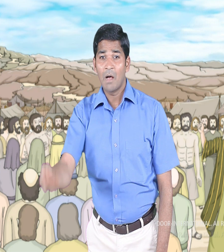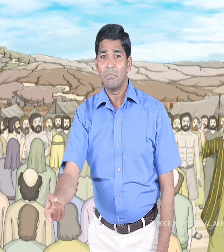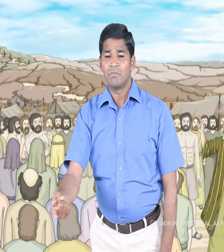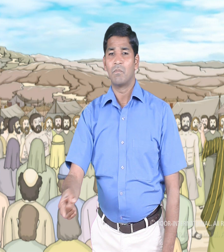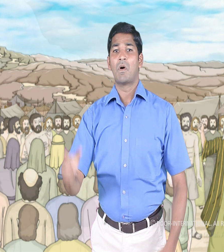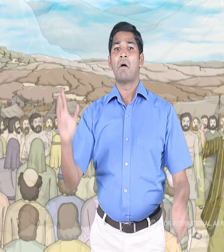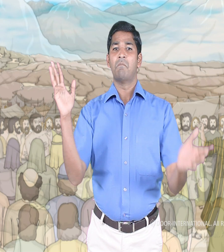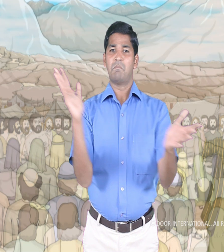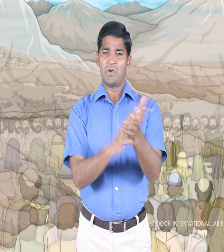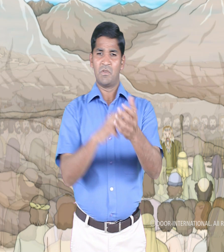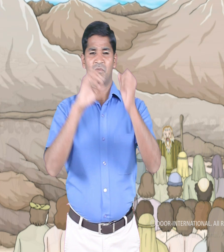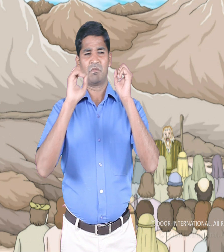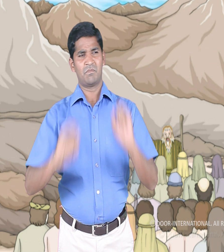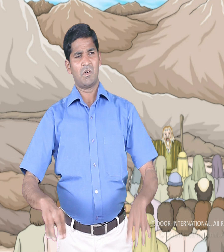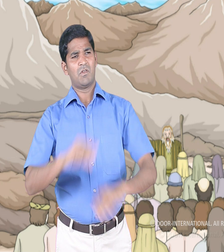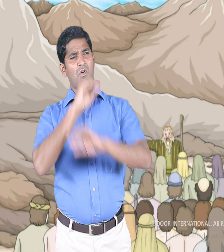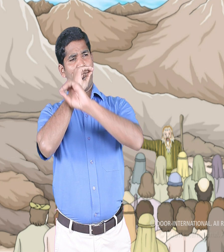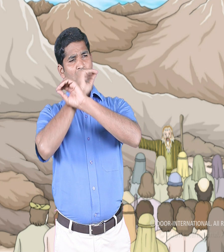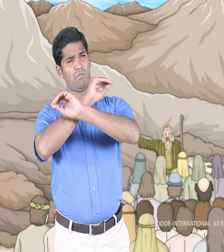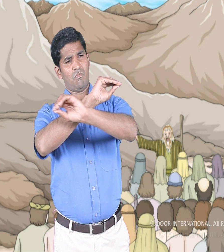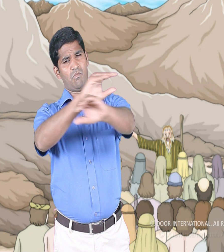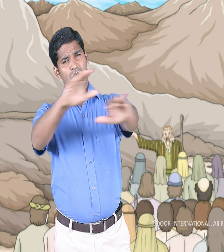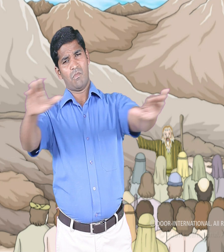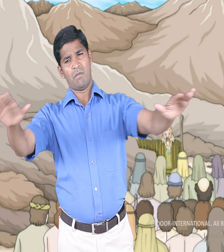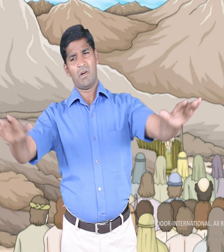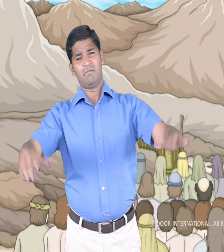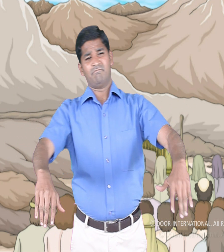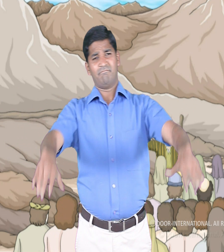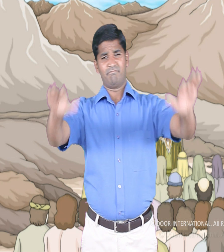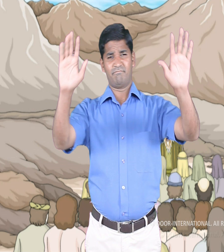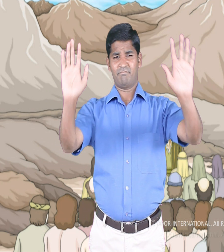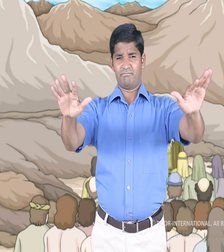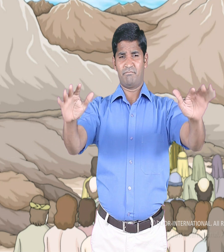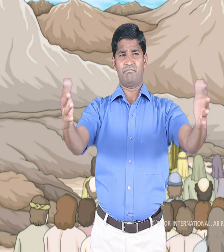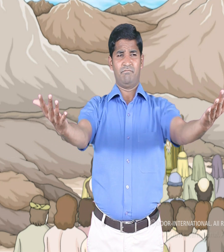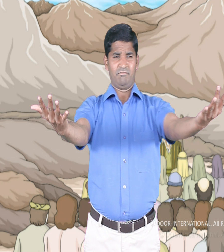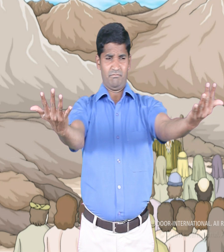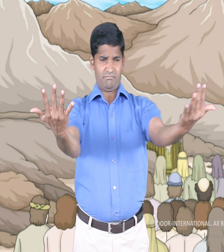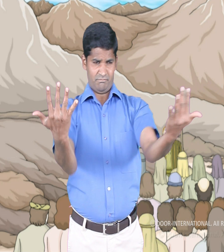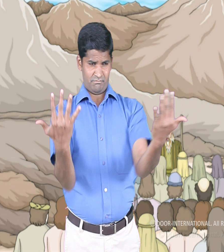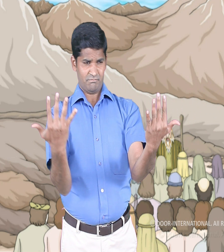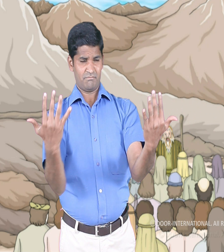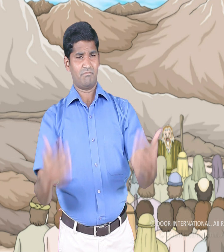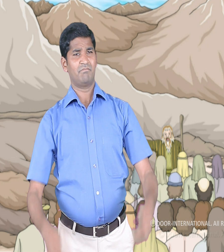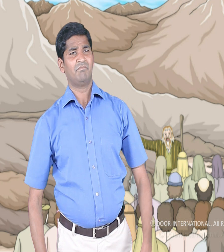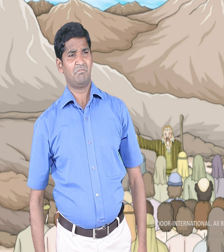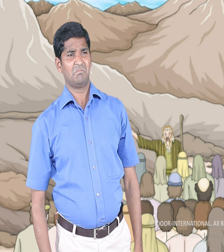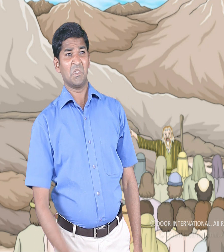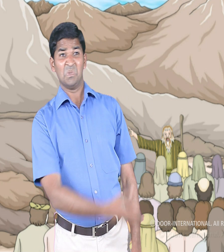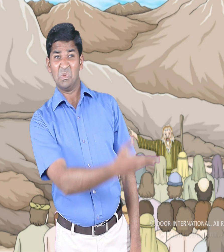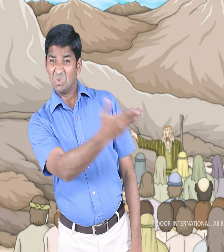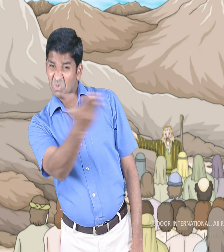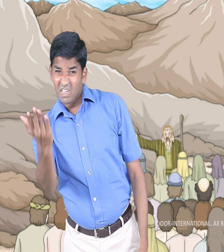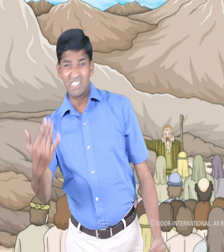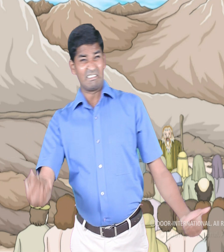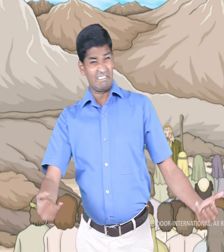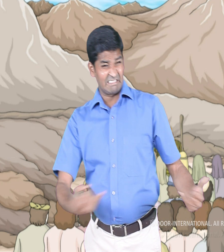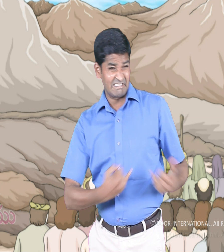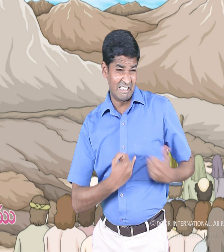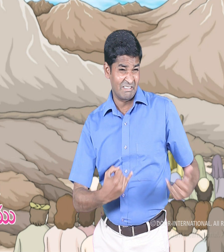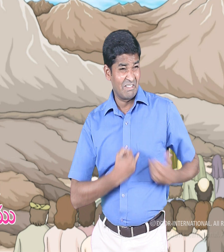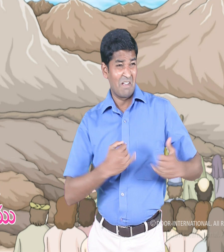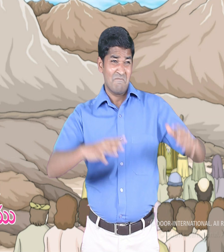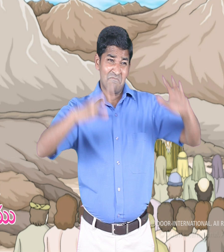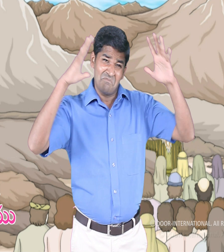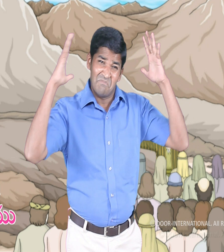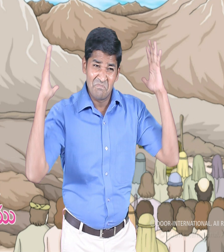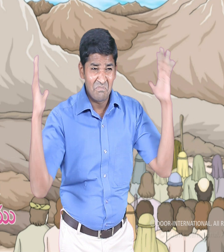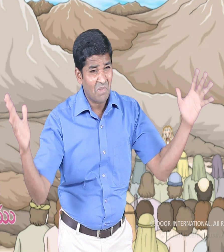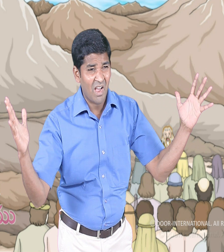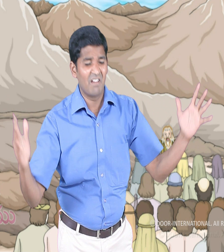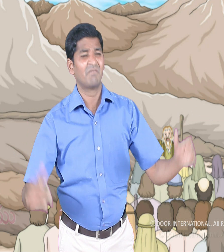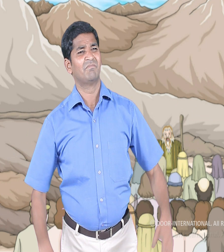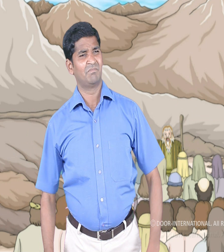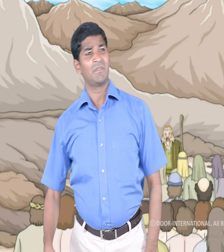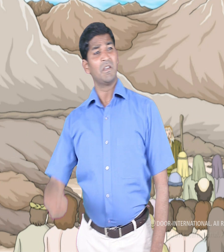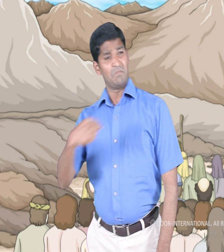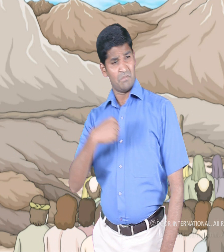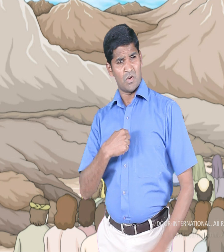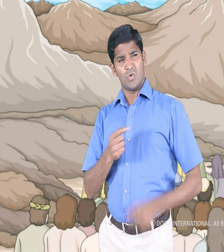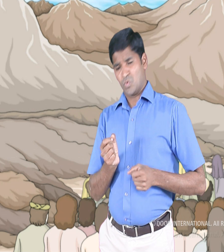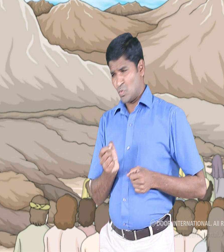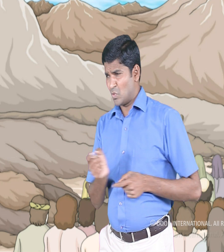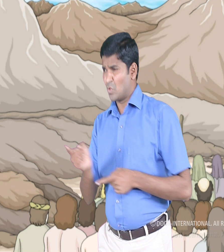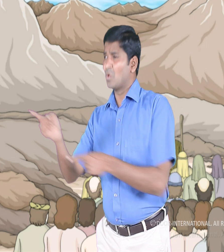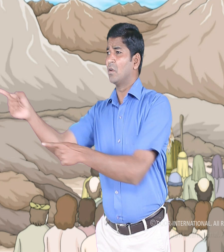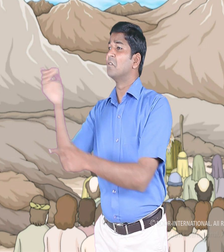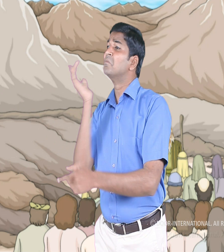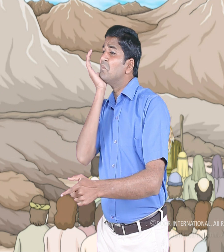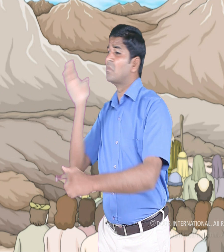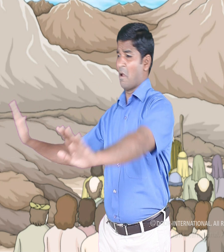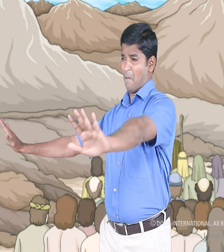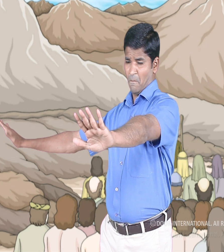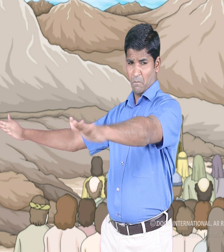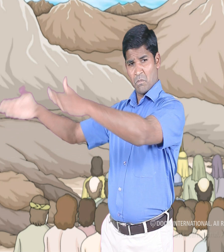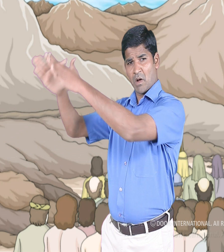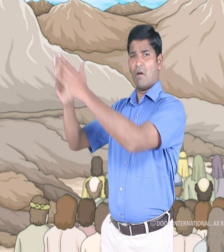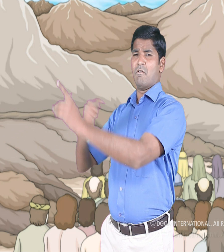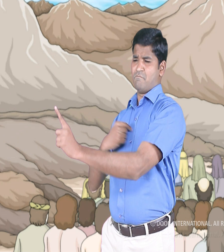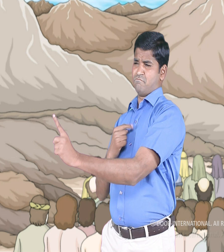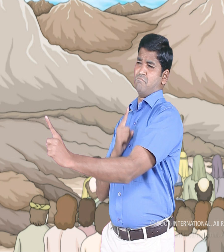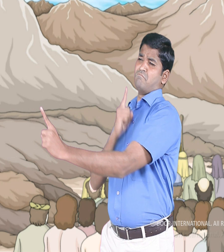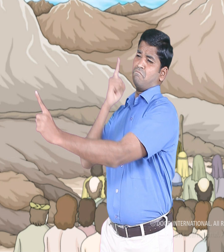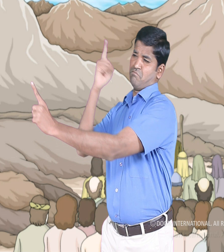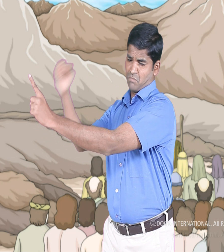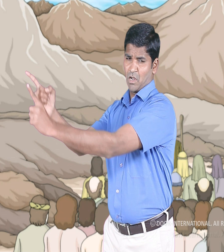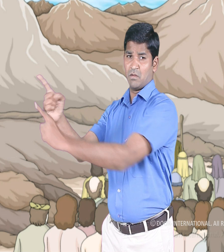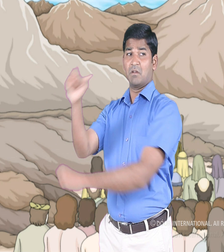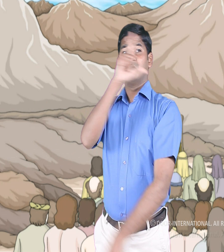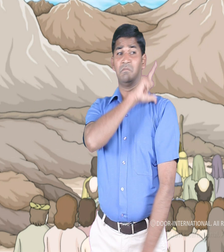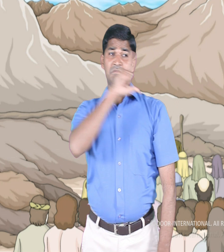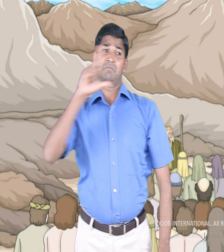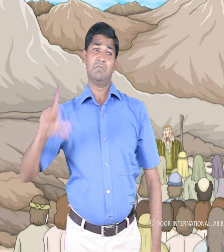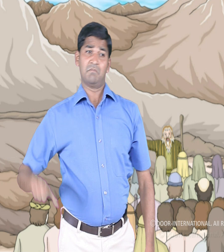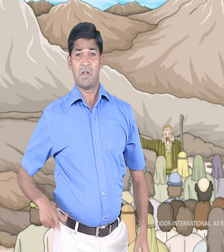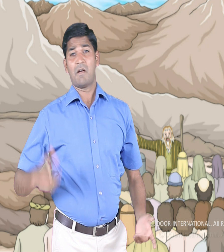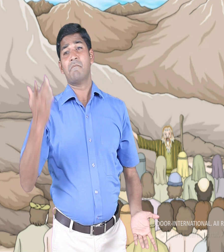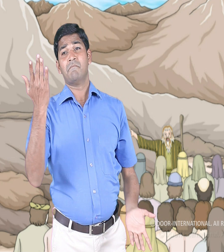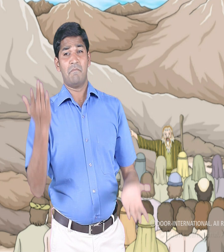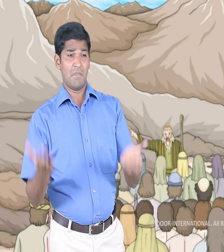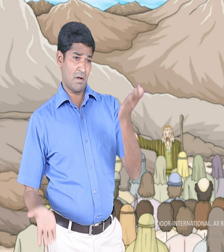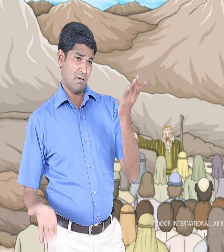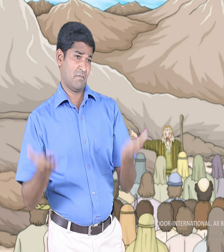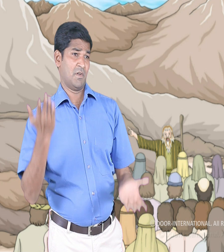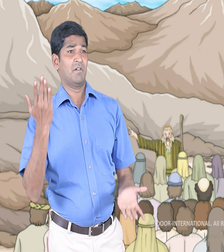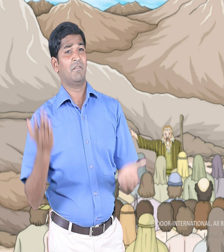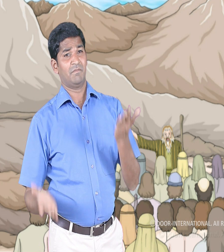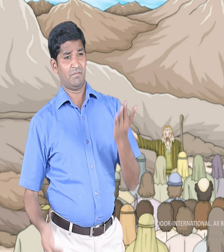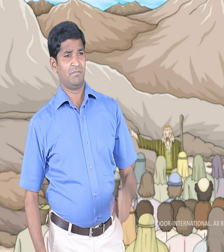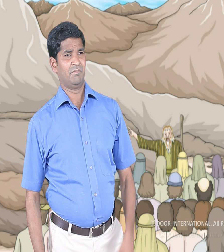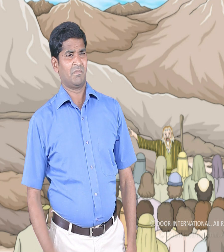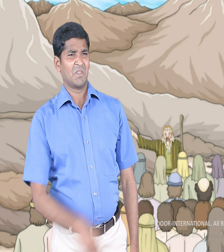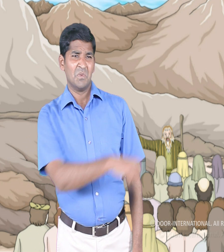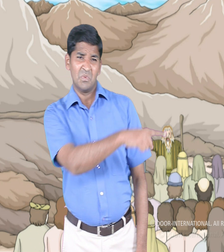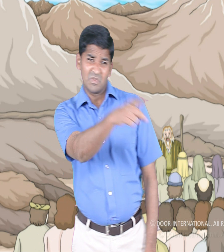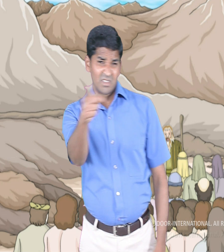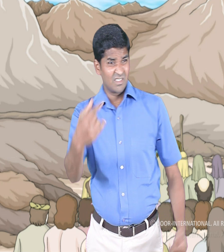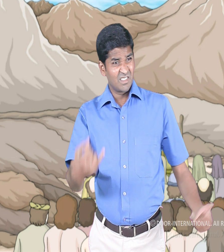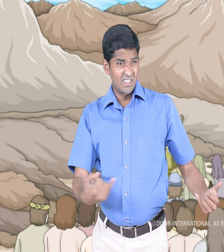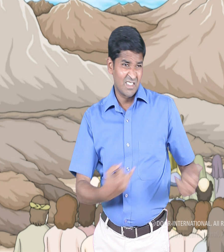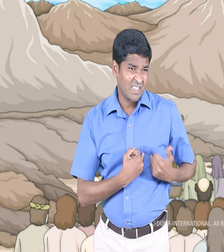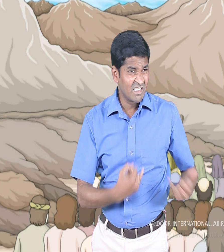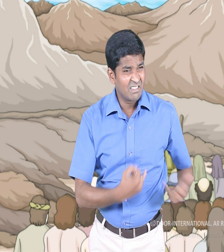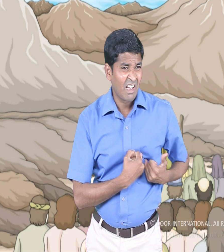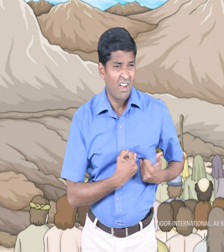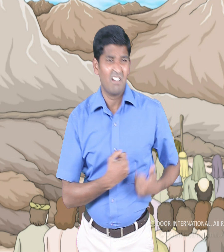The next day Moses said to the people, “You have committed a great sin.